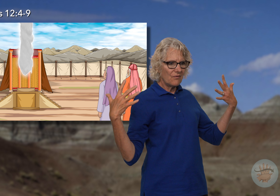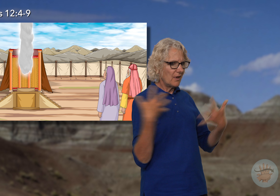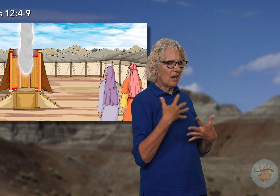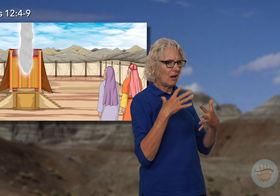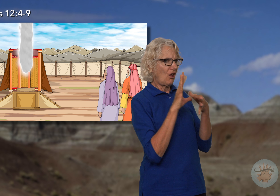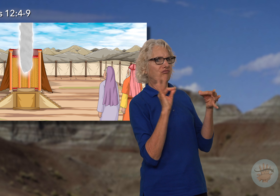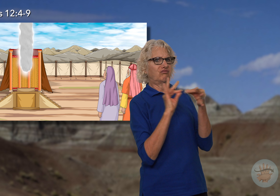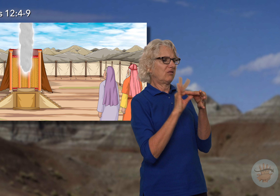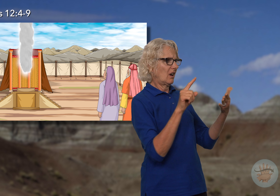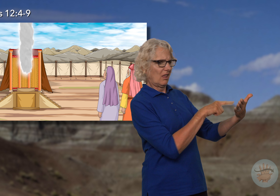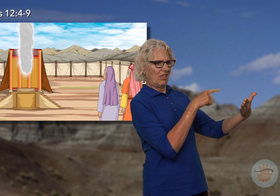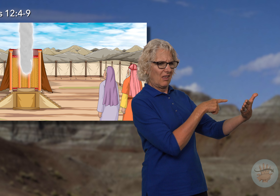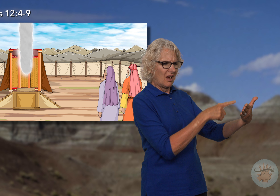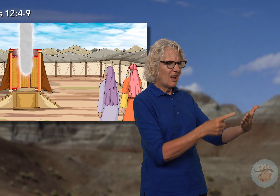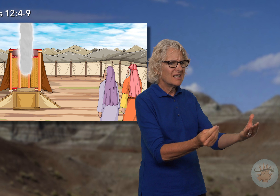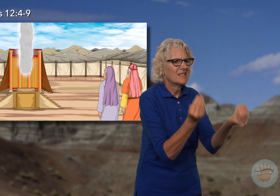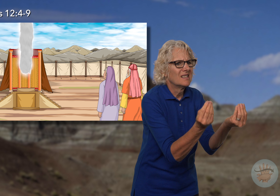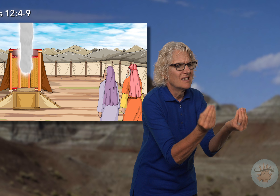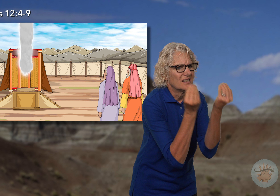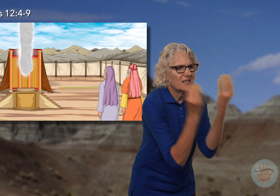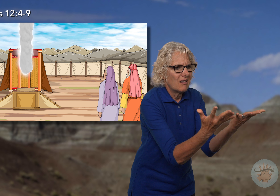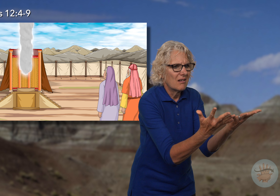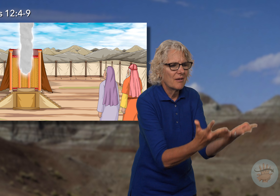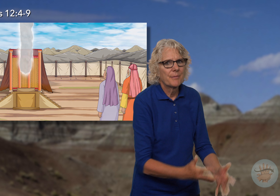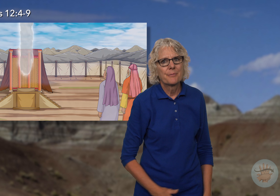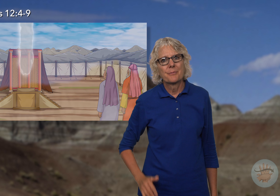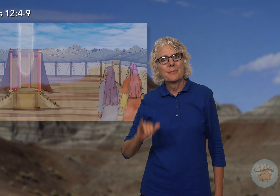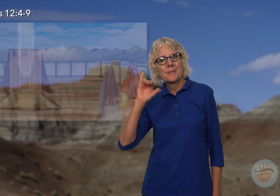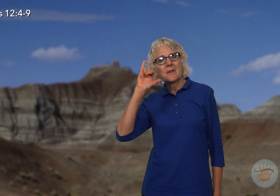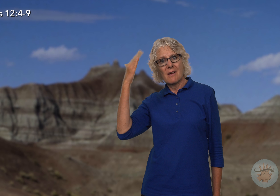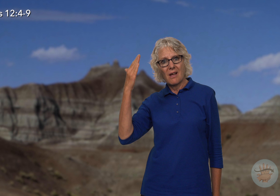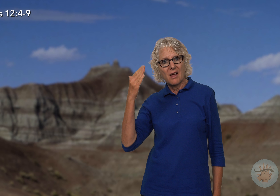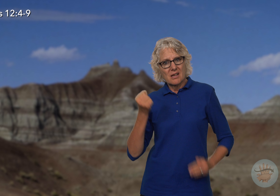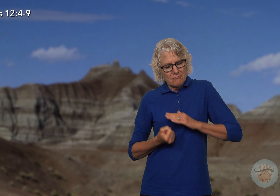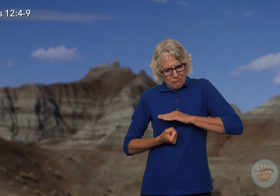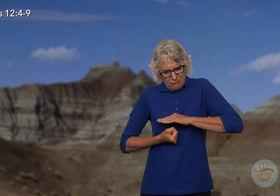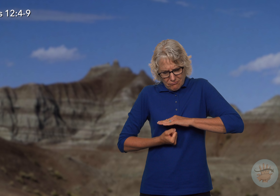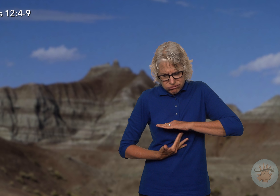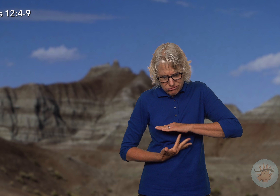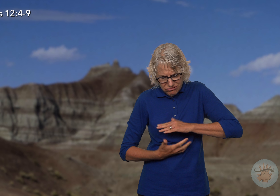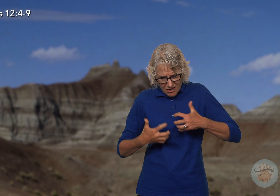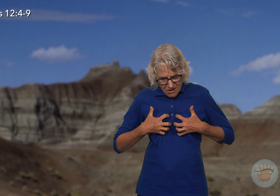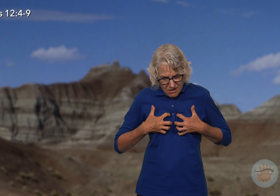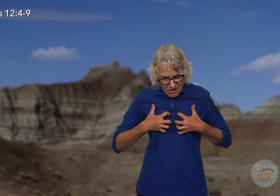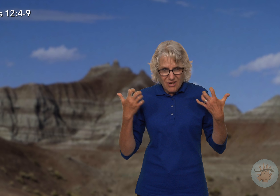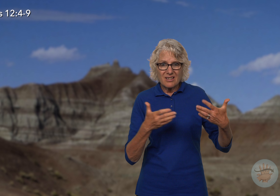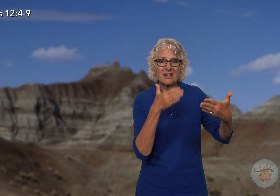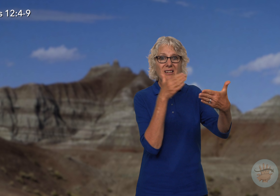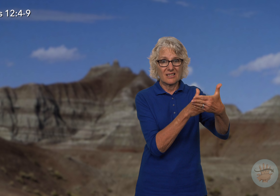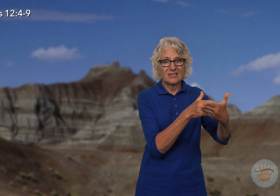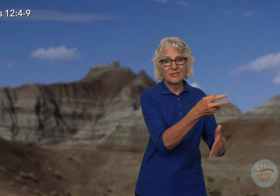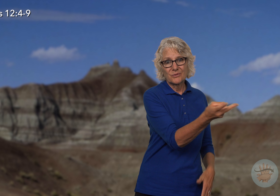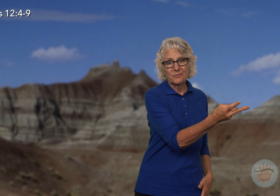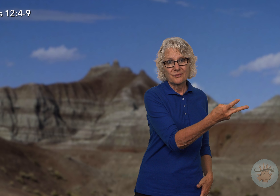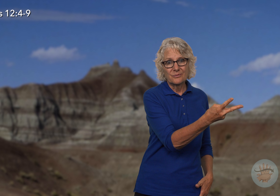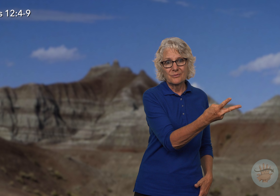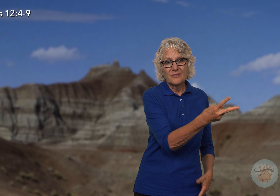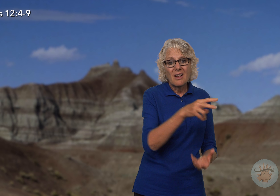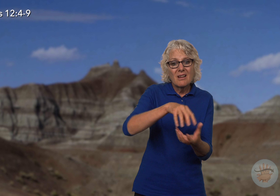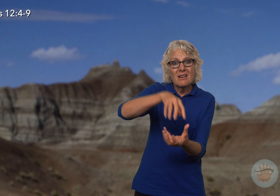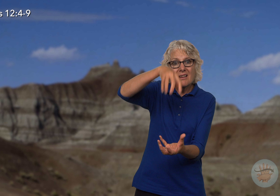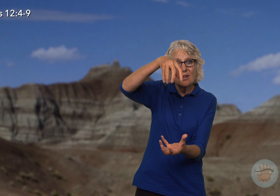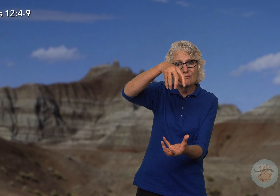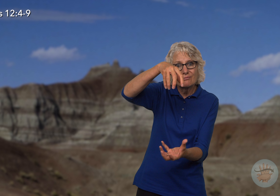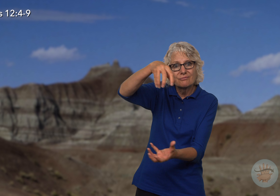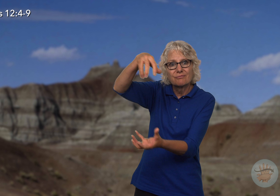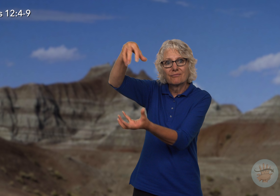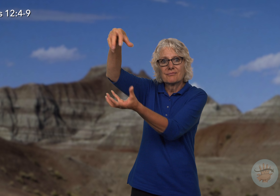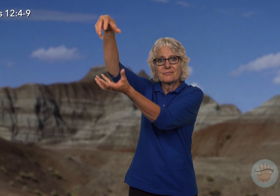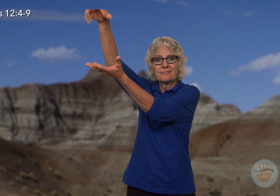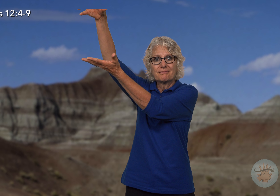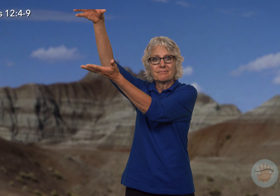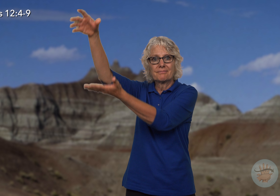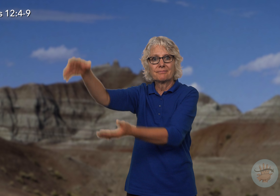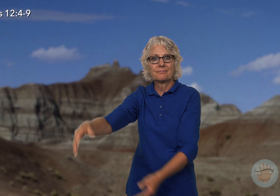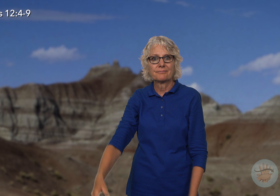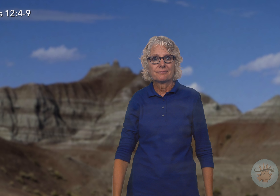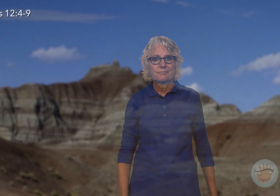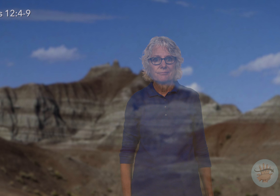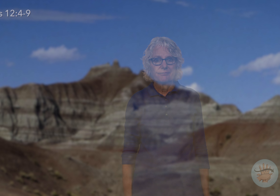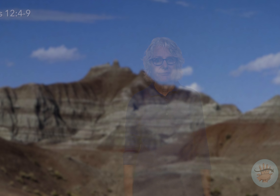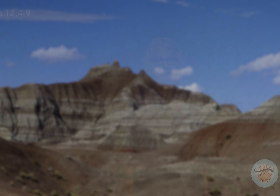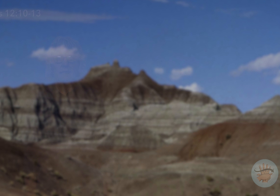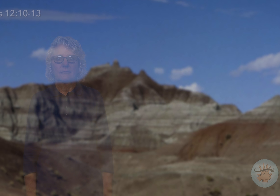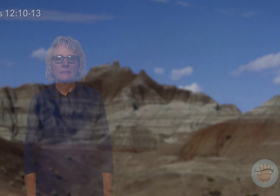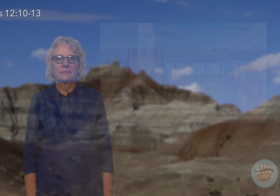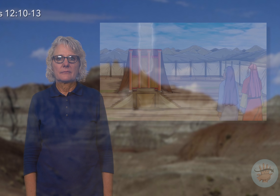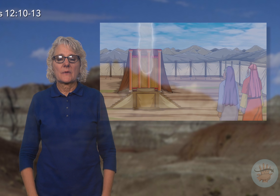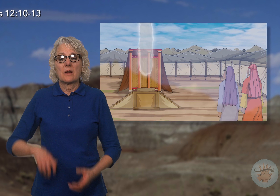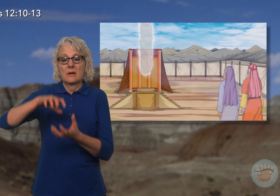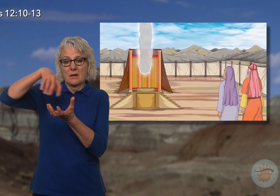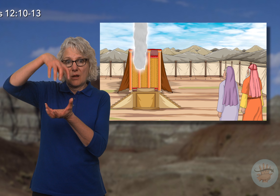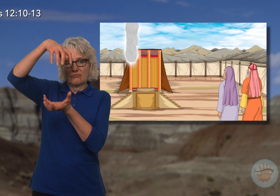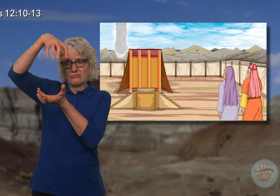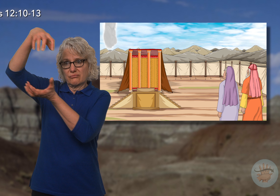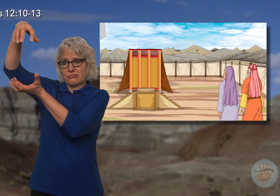So the anger of the LORD burned against them, and He departed.